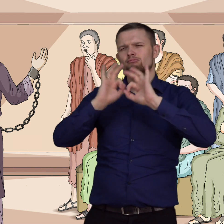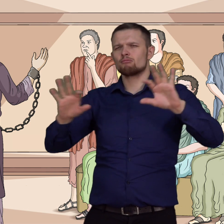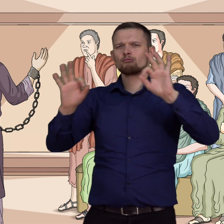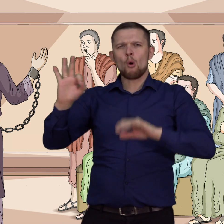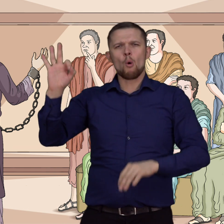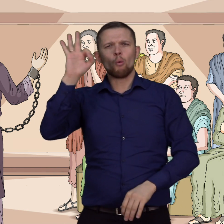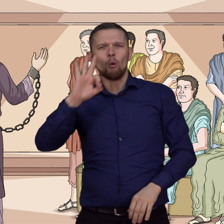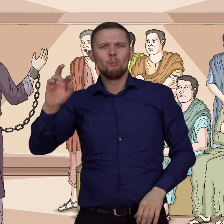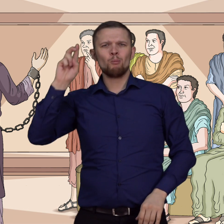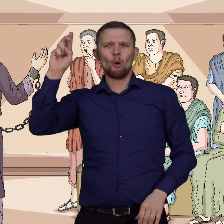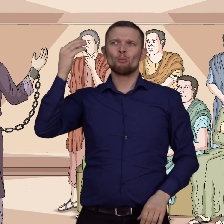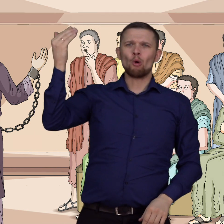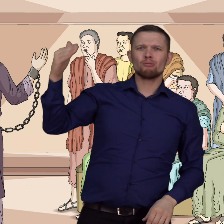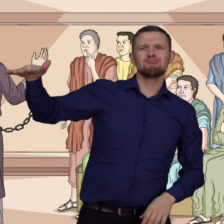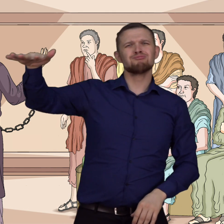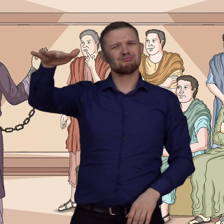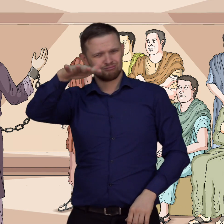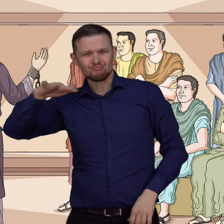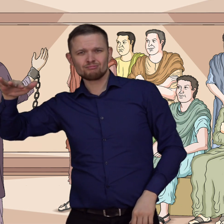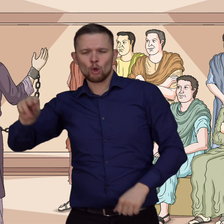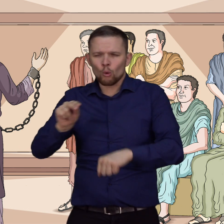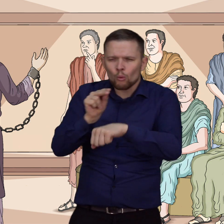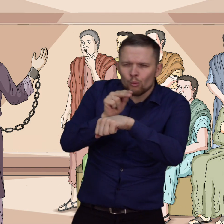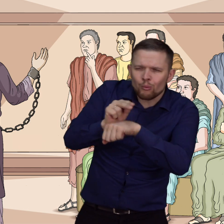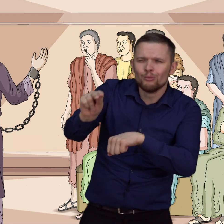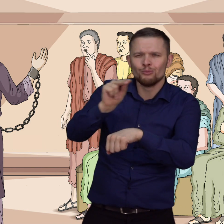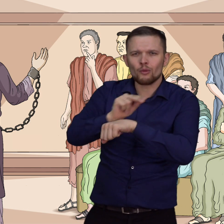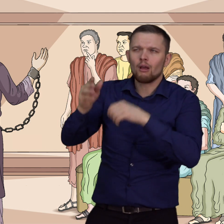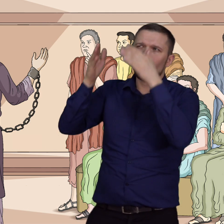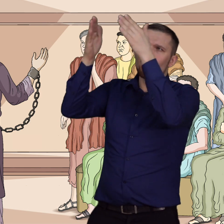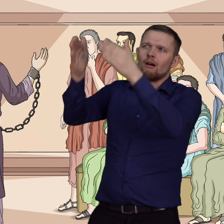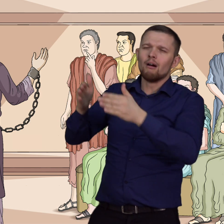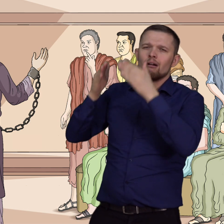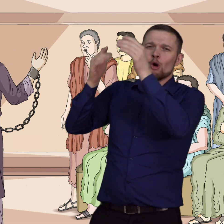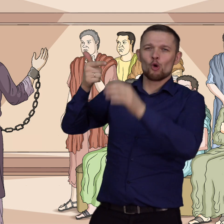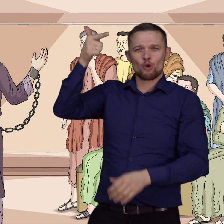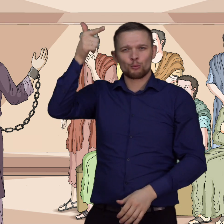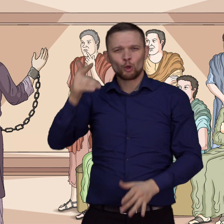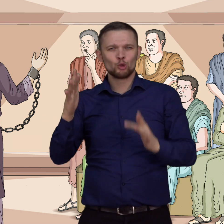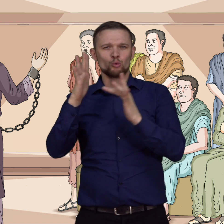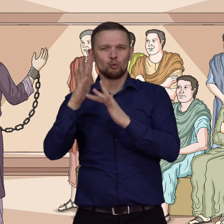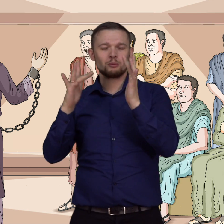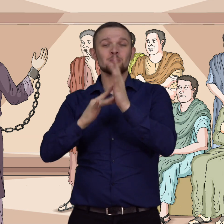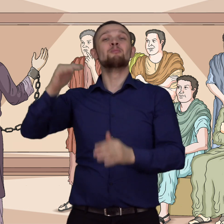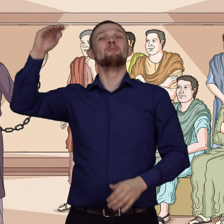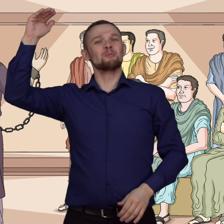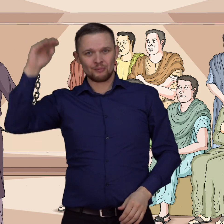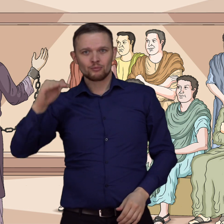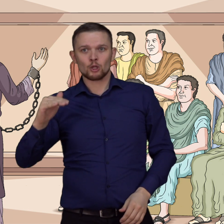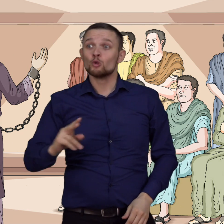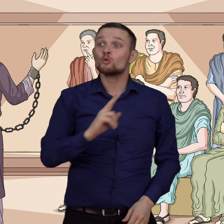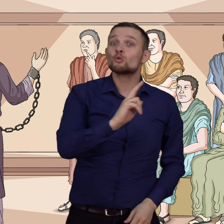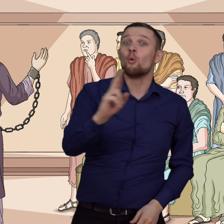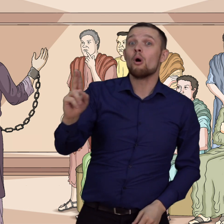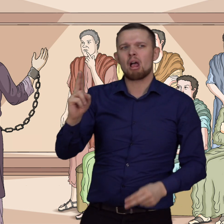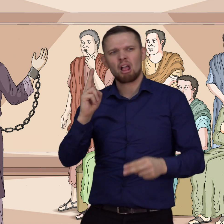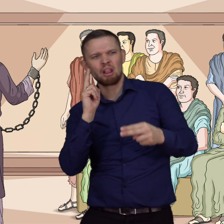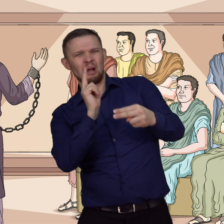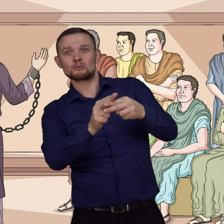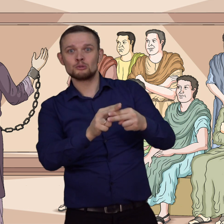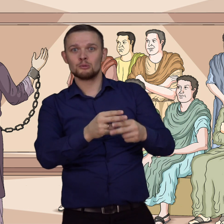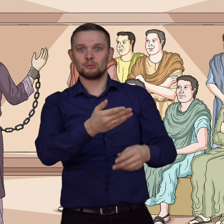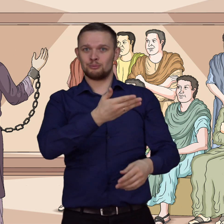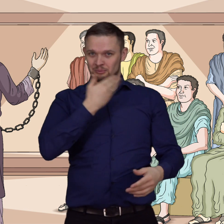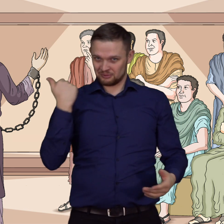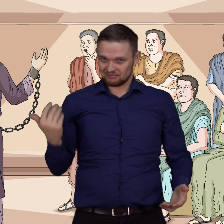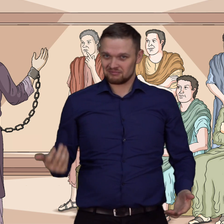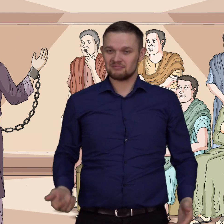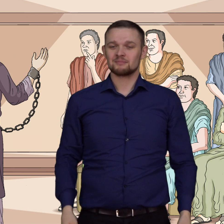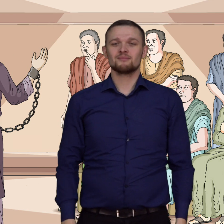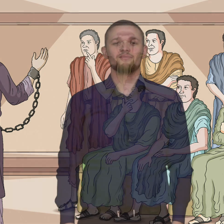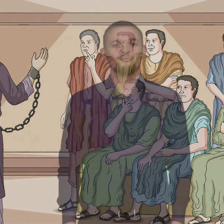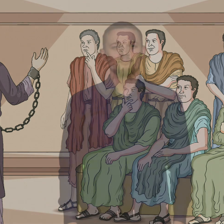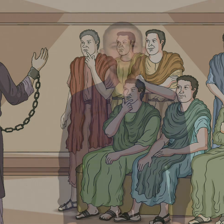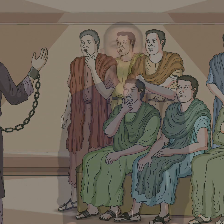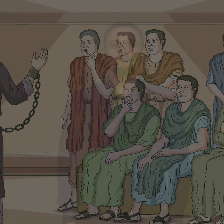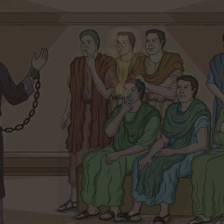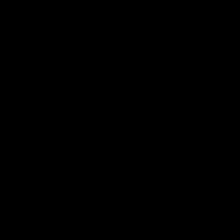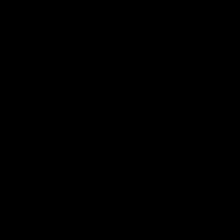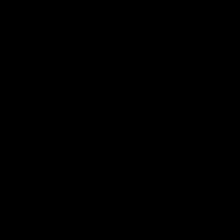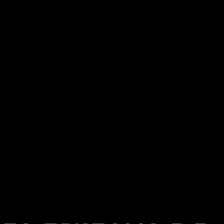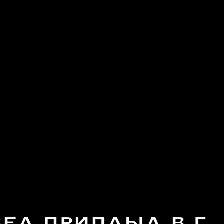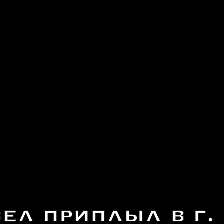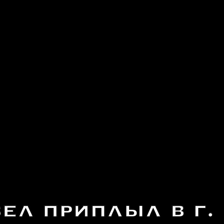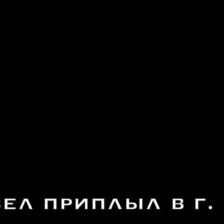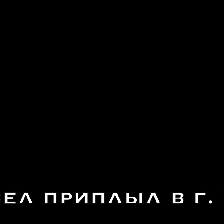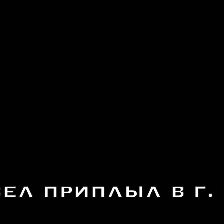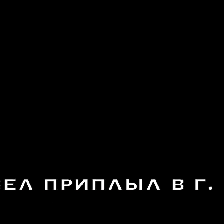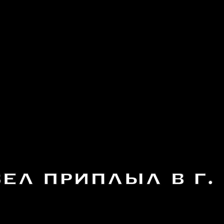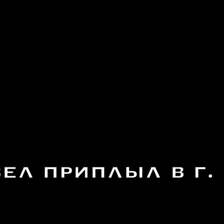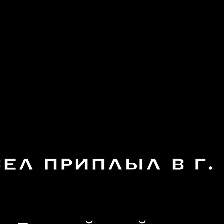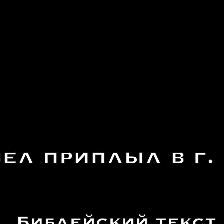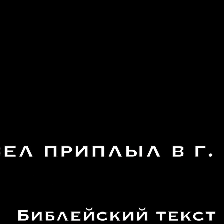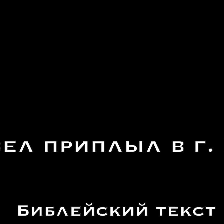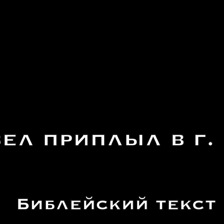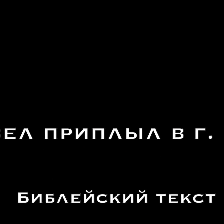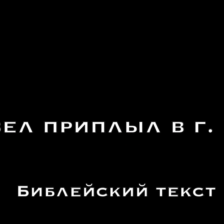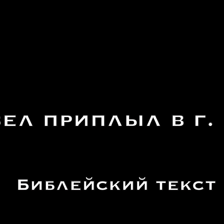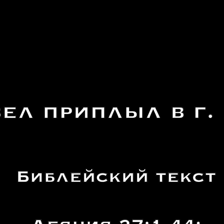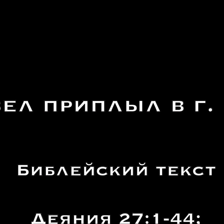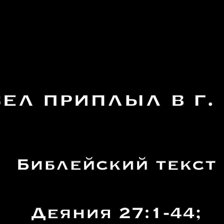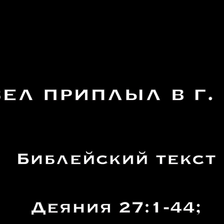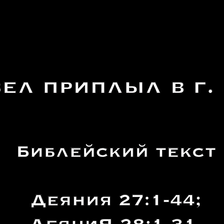Boldly and freely he proclaimed the kingdom of God and taught about the Lord Jesus Christ.